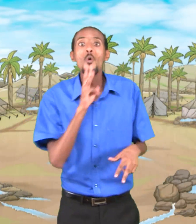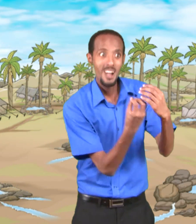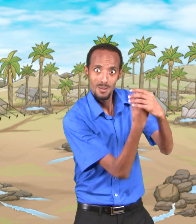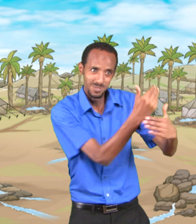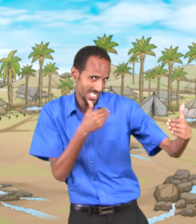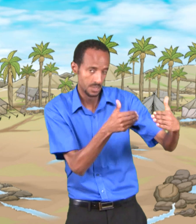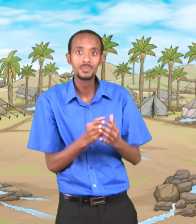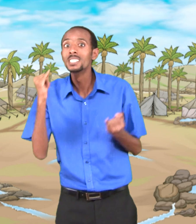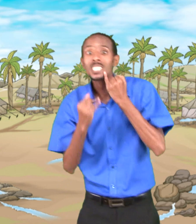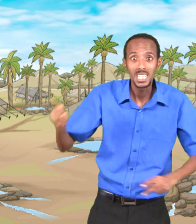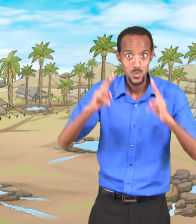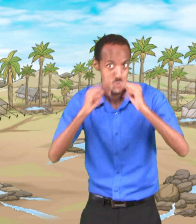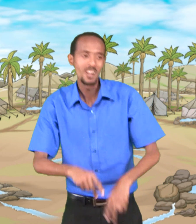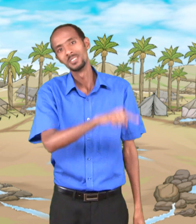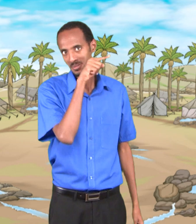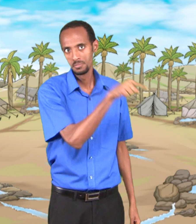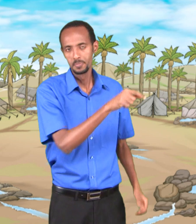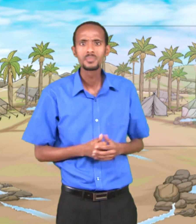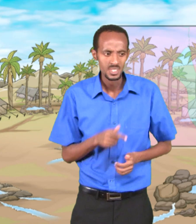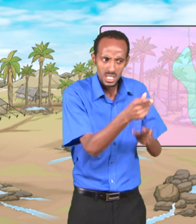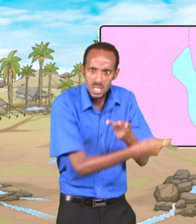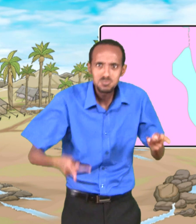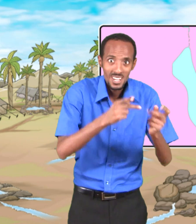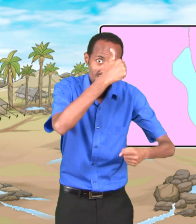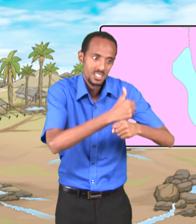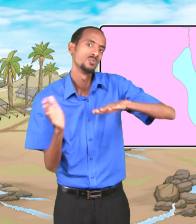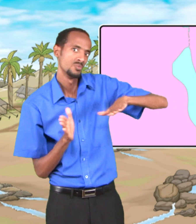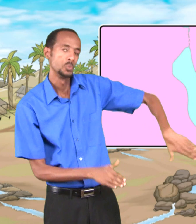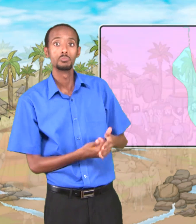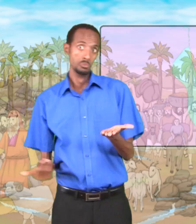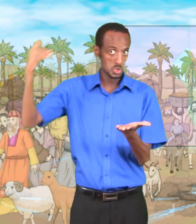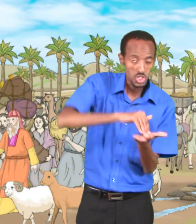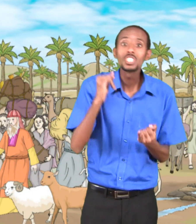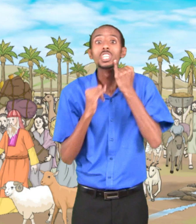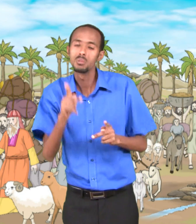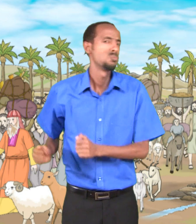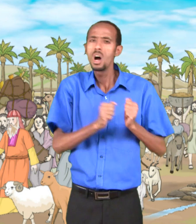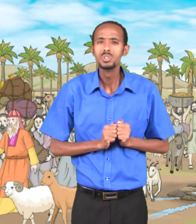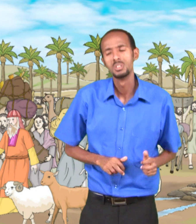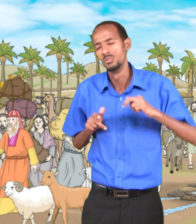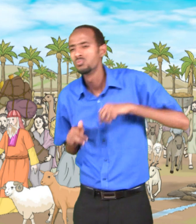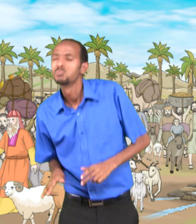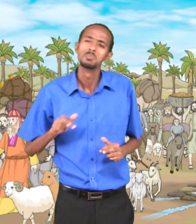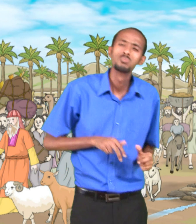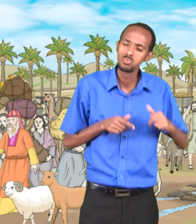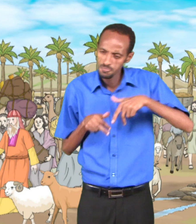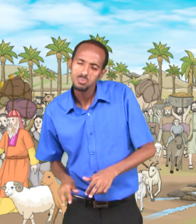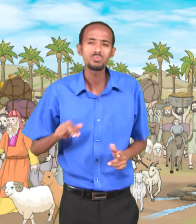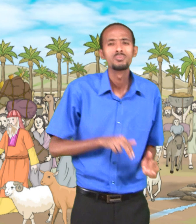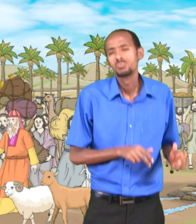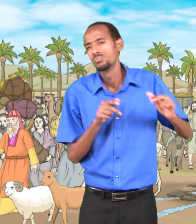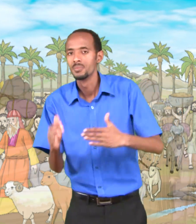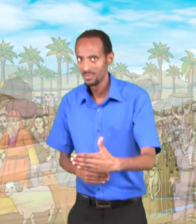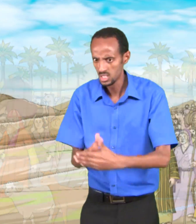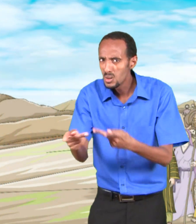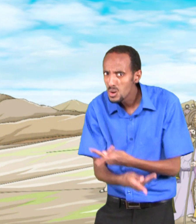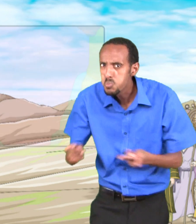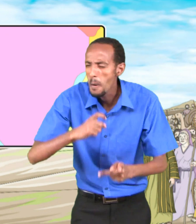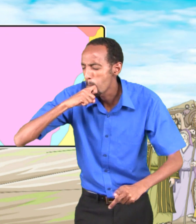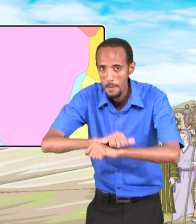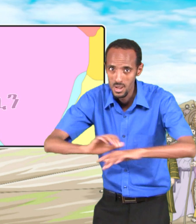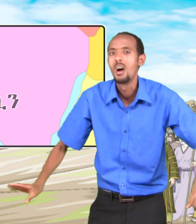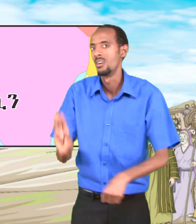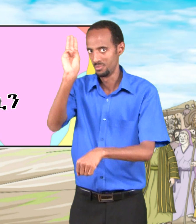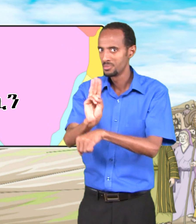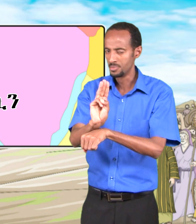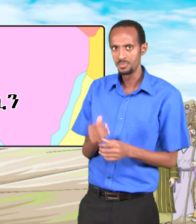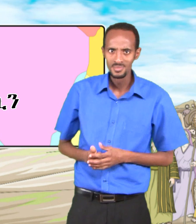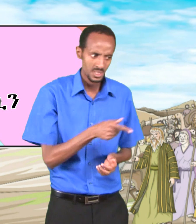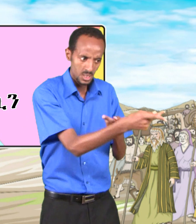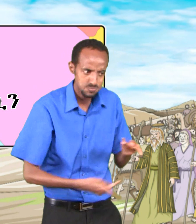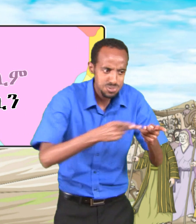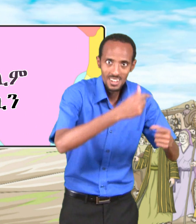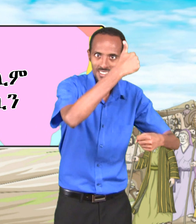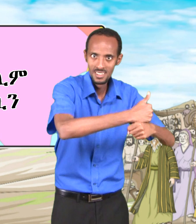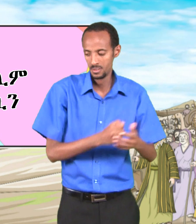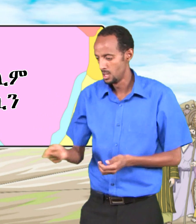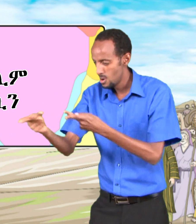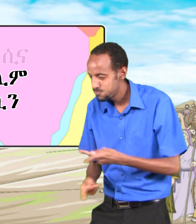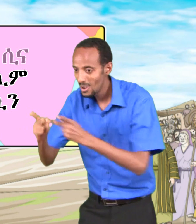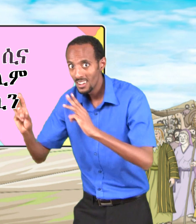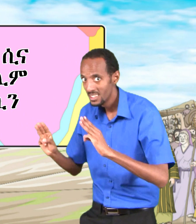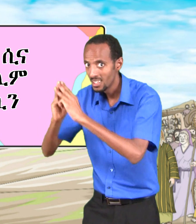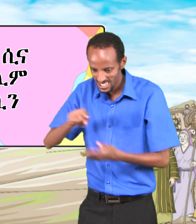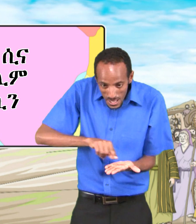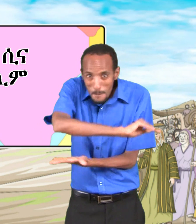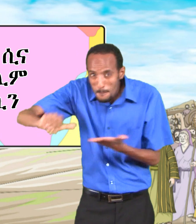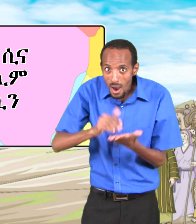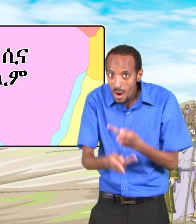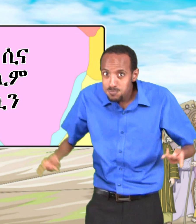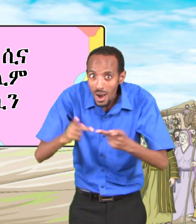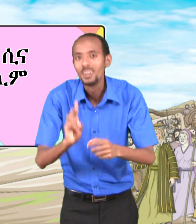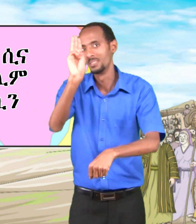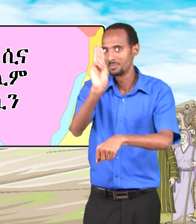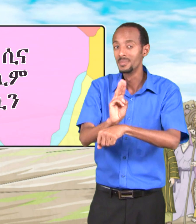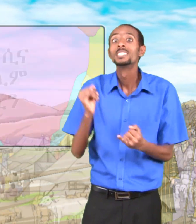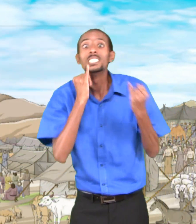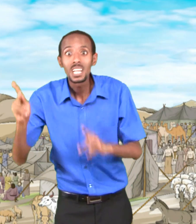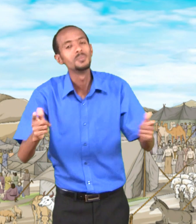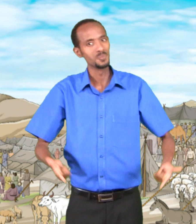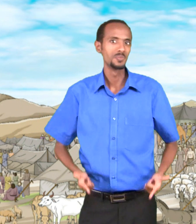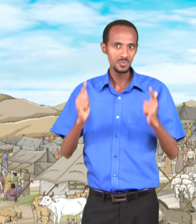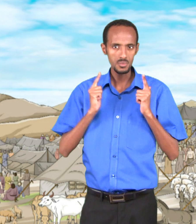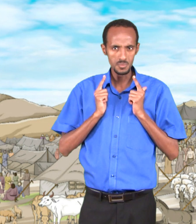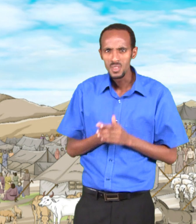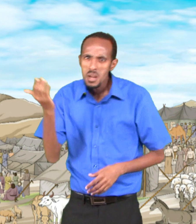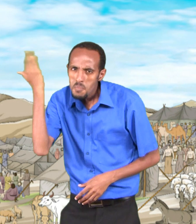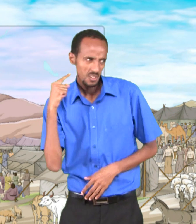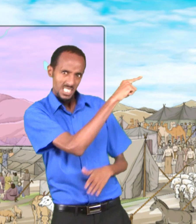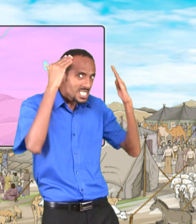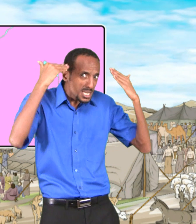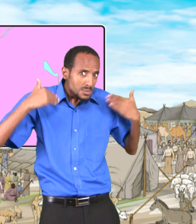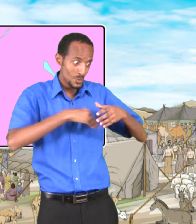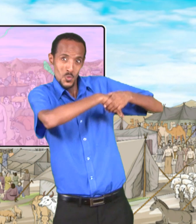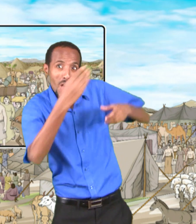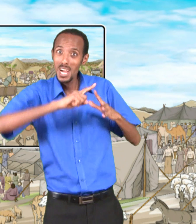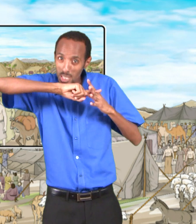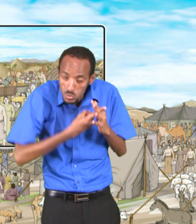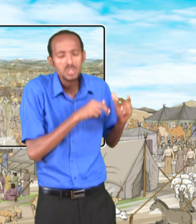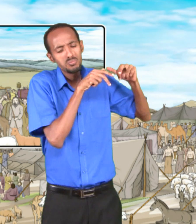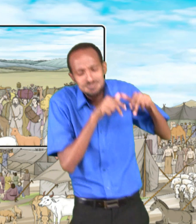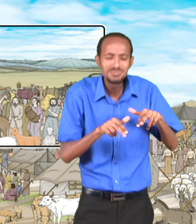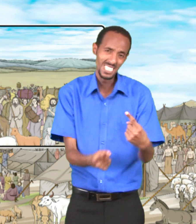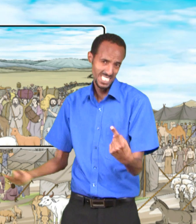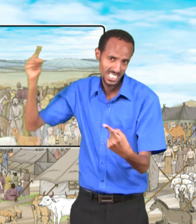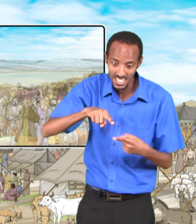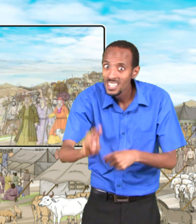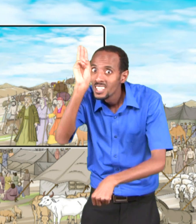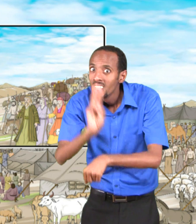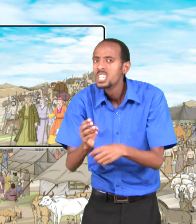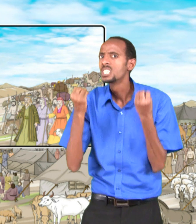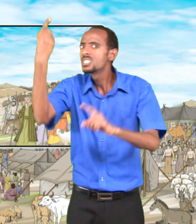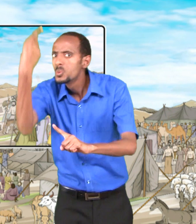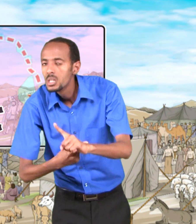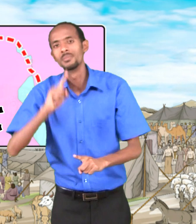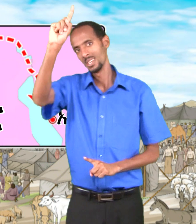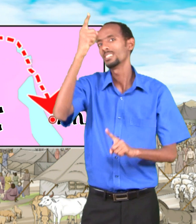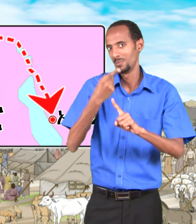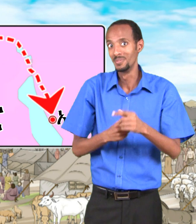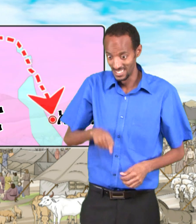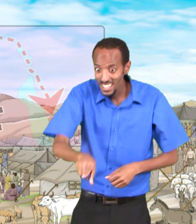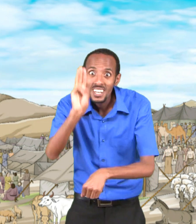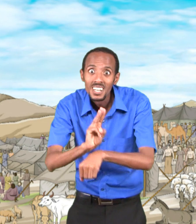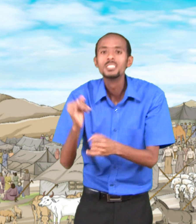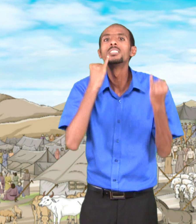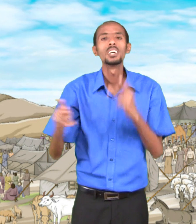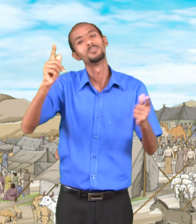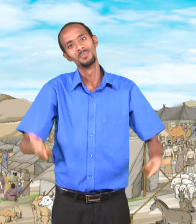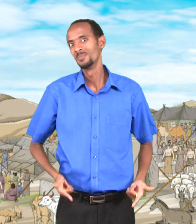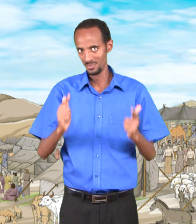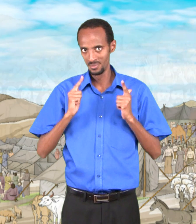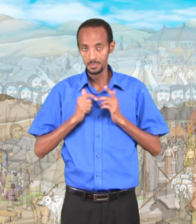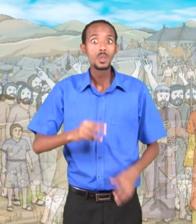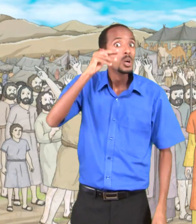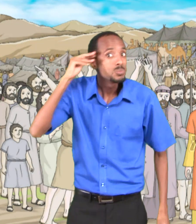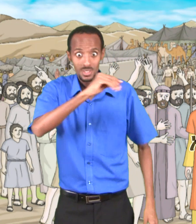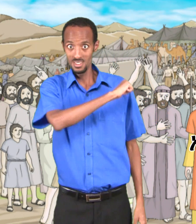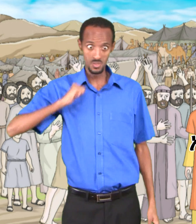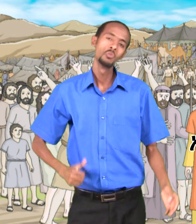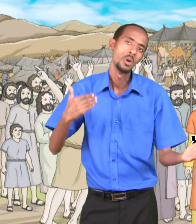On the fifteenth day of the second month after they had left the land of Egypt, the whole congregation of Israel set out from Elim and came to the Desert of Sin, which is between Elim and Sinai.